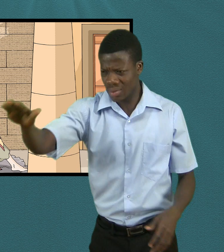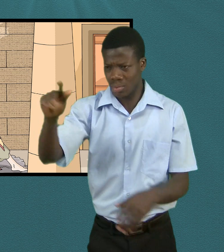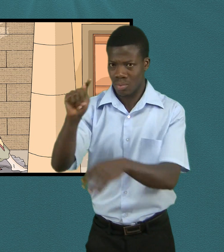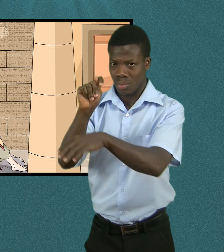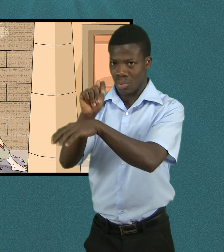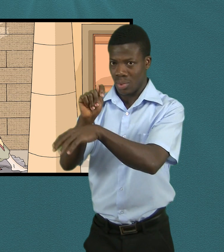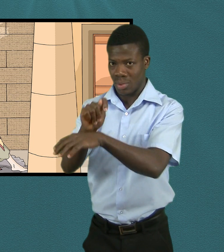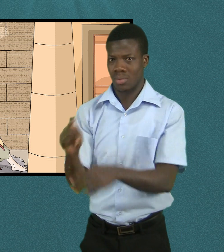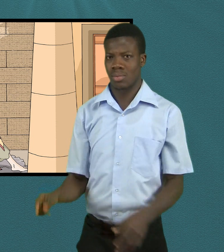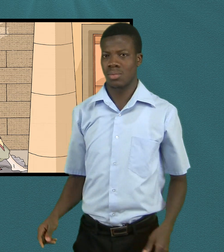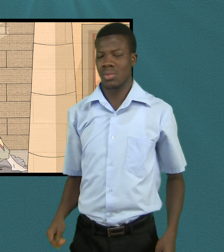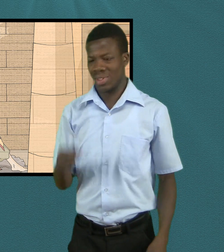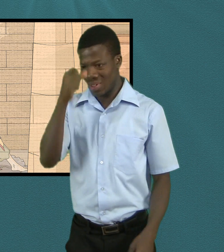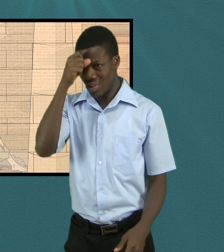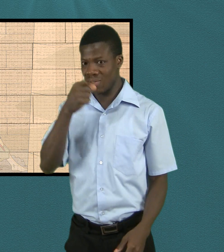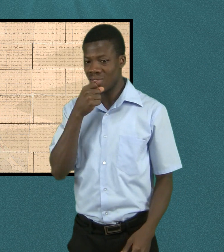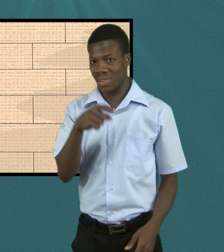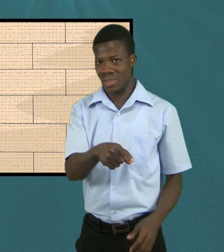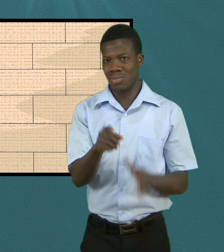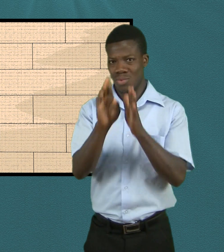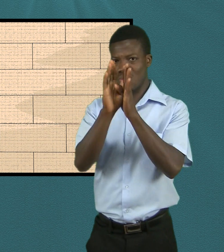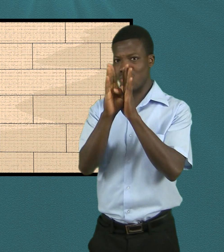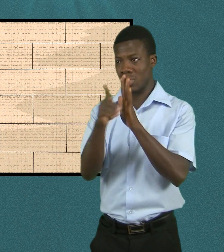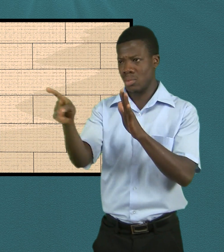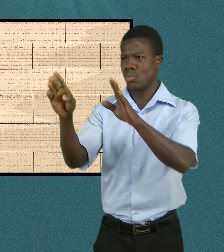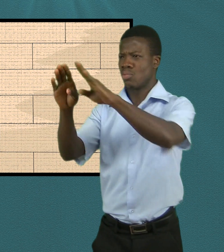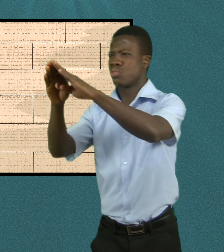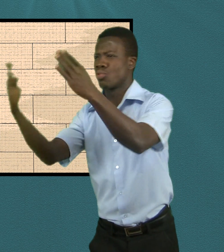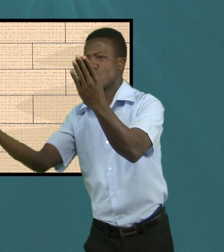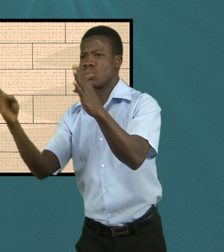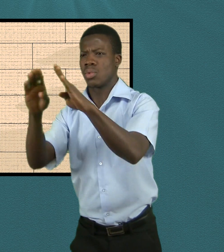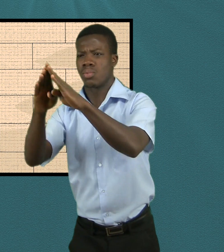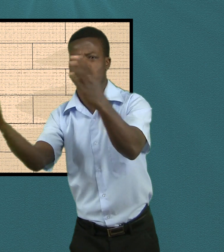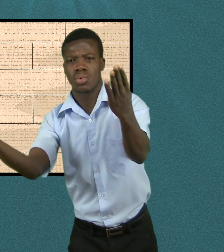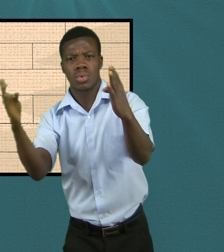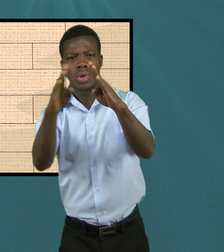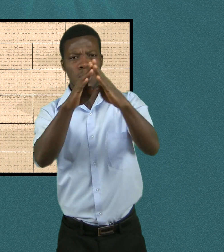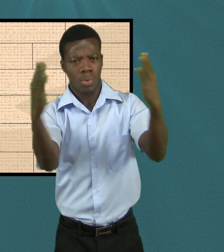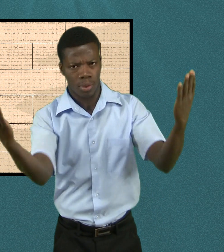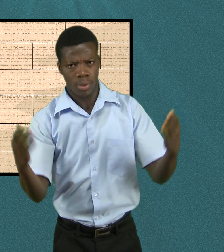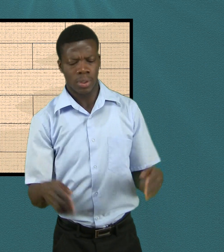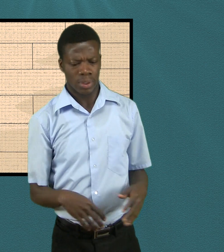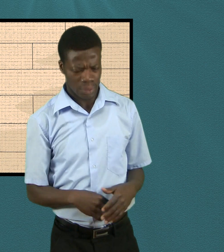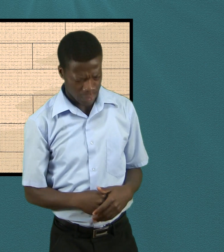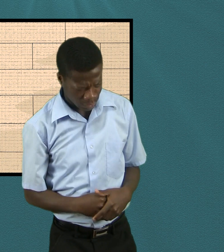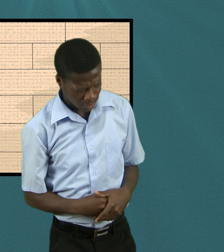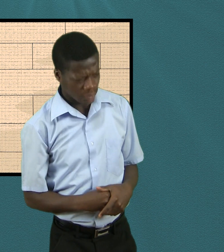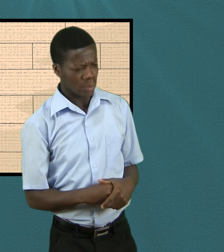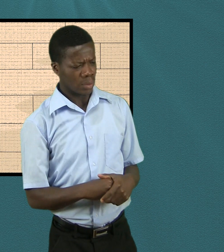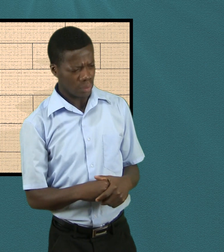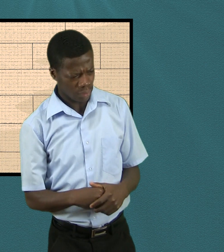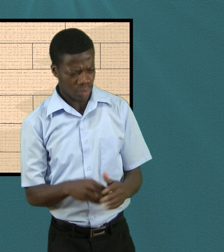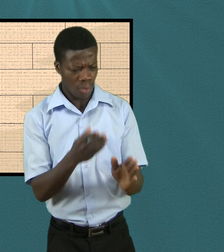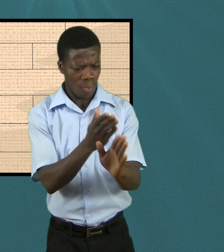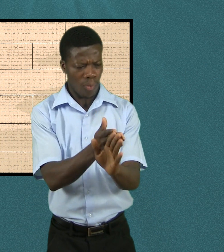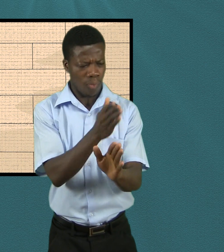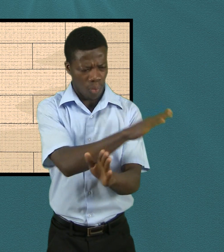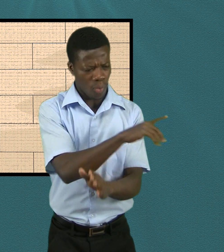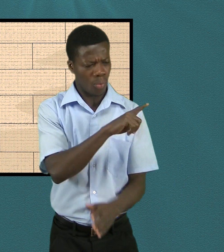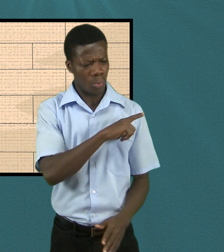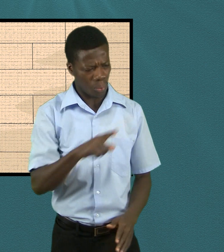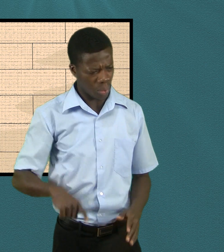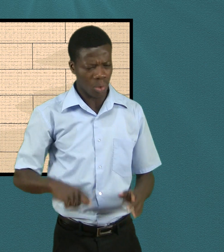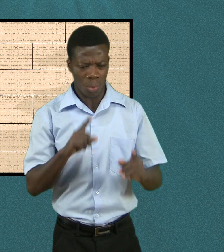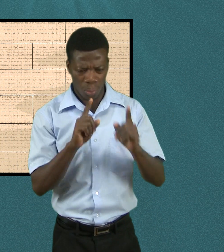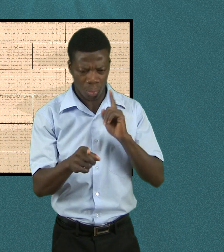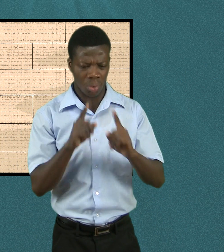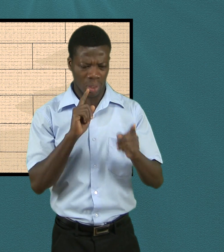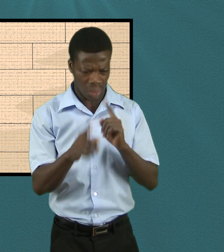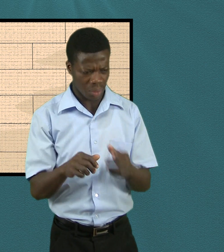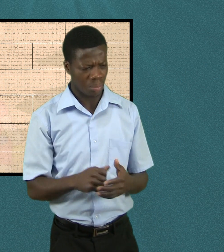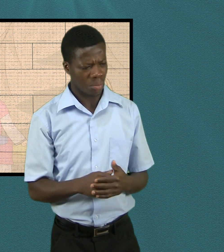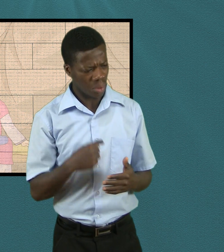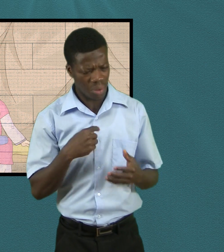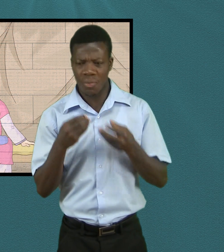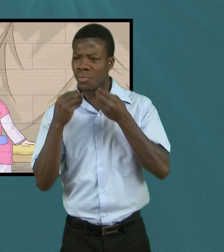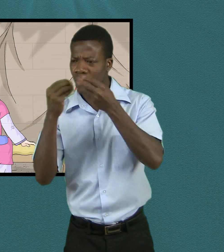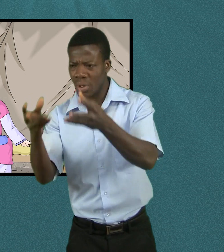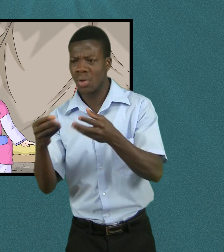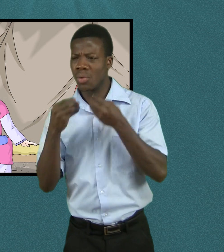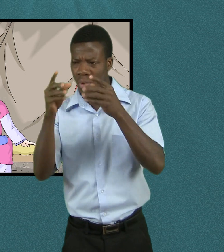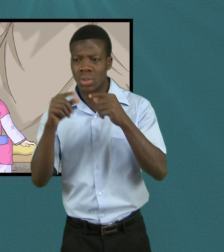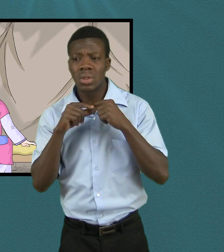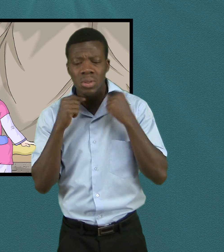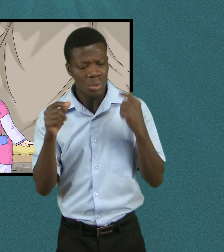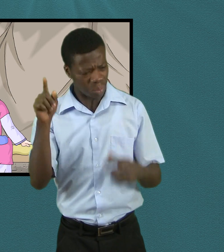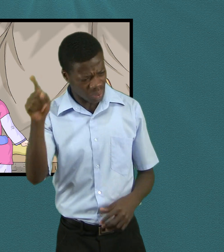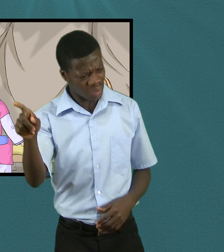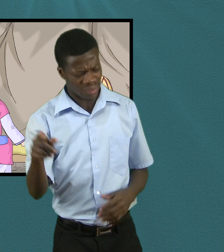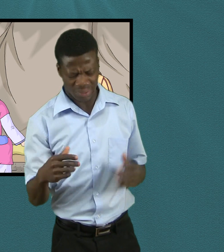then he opened the doors of the house of the LORD.